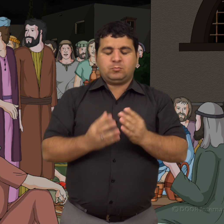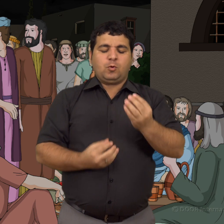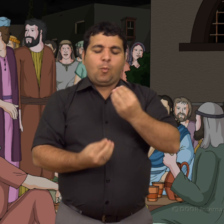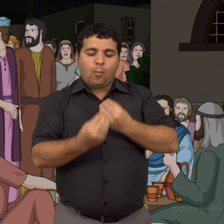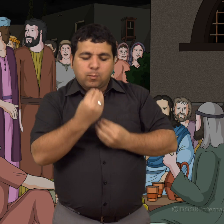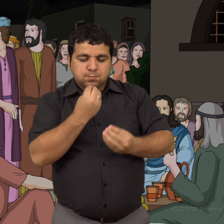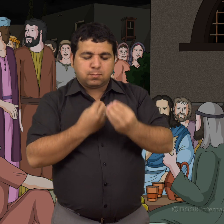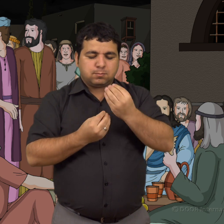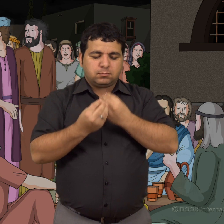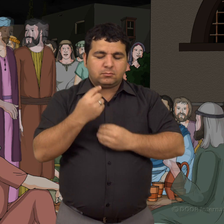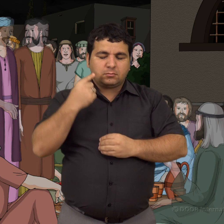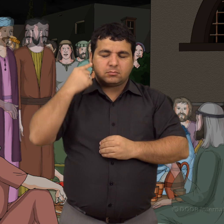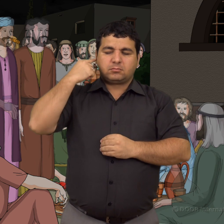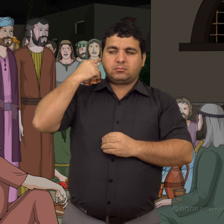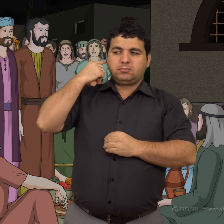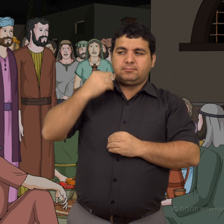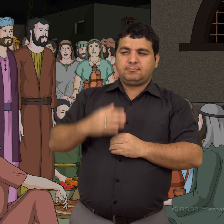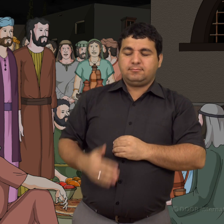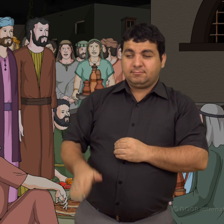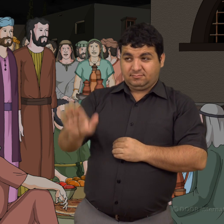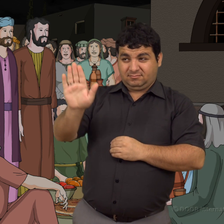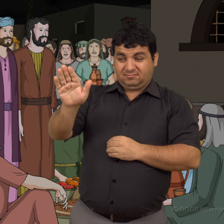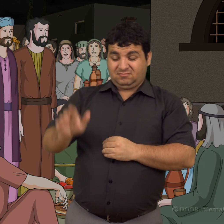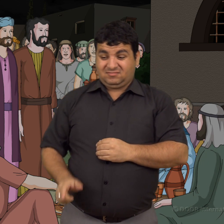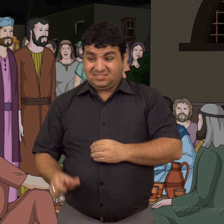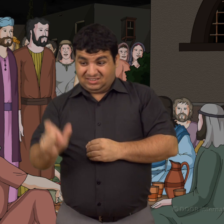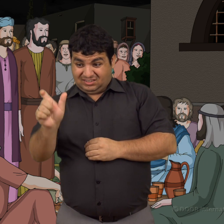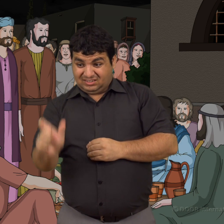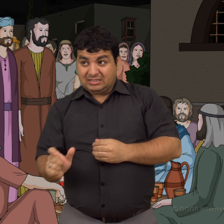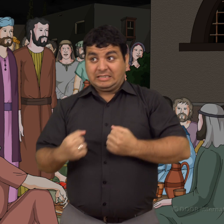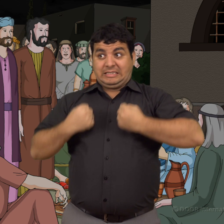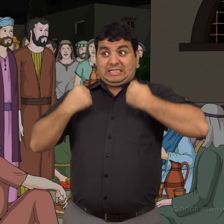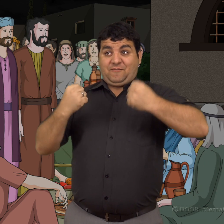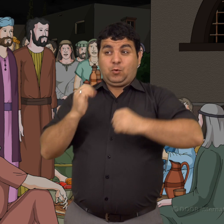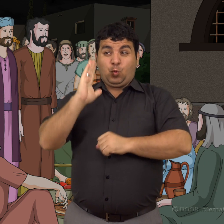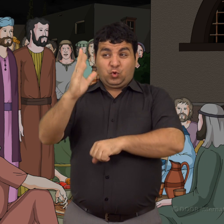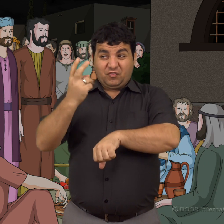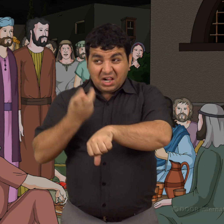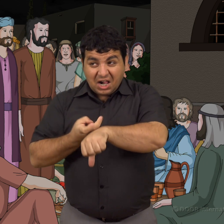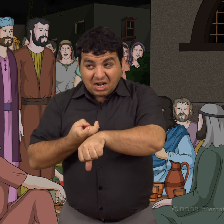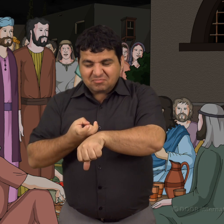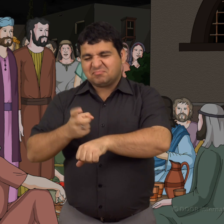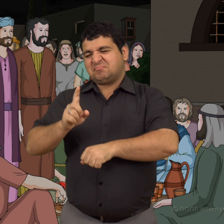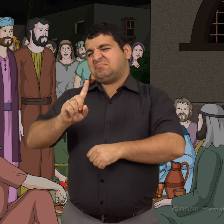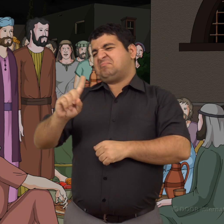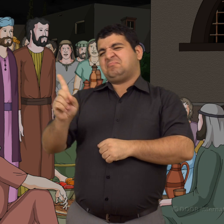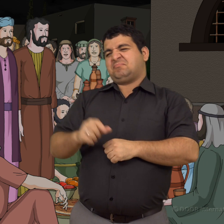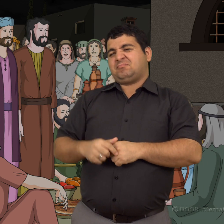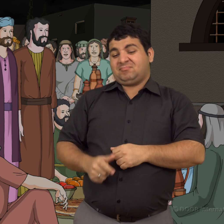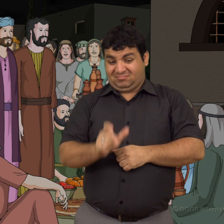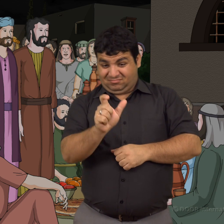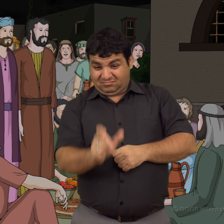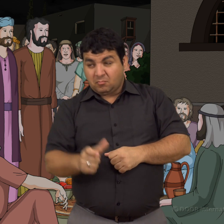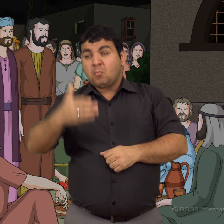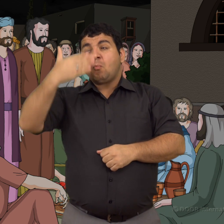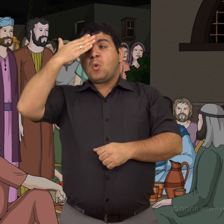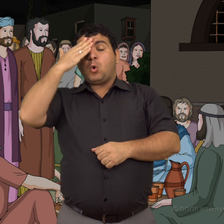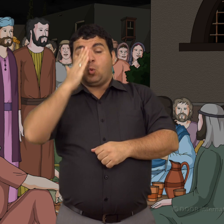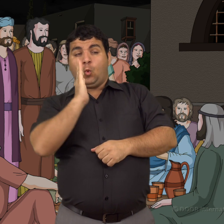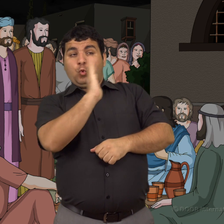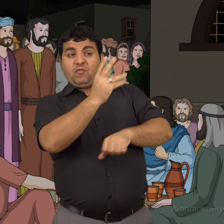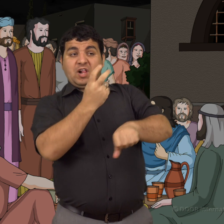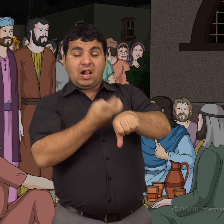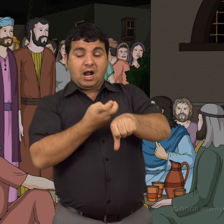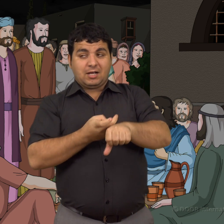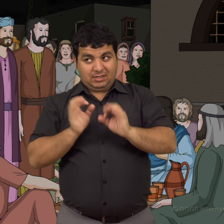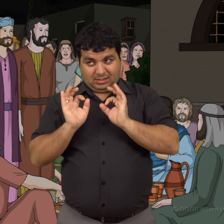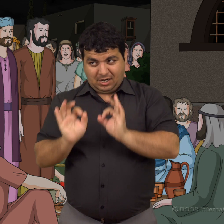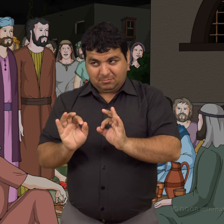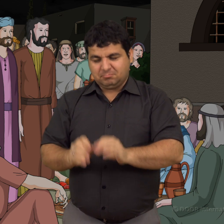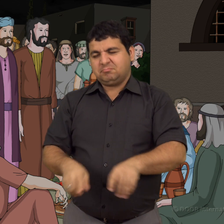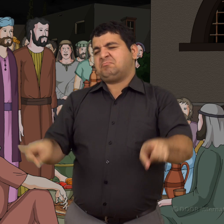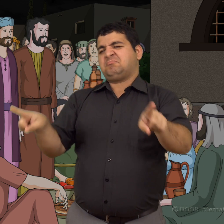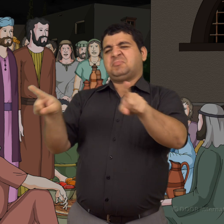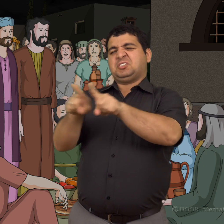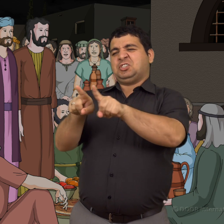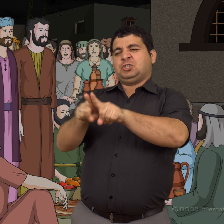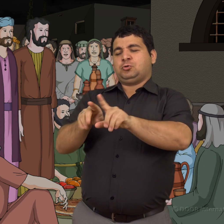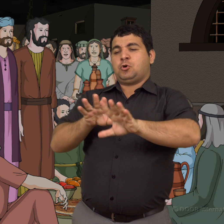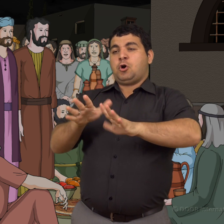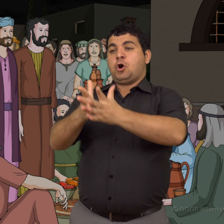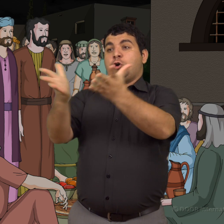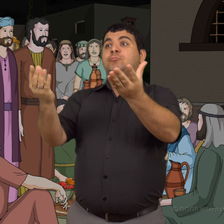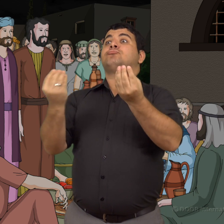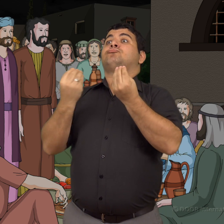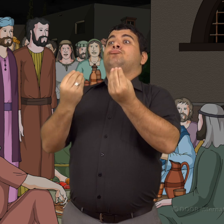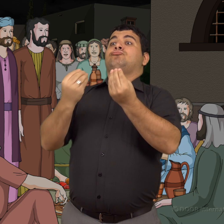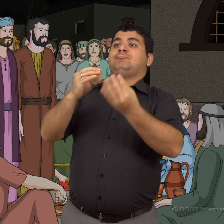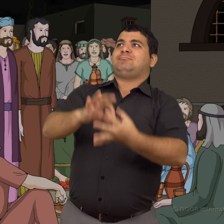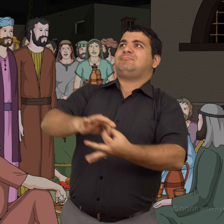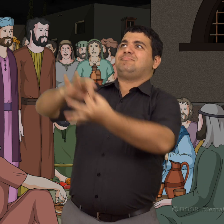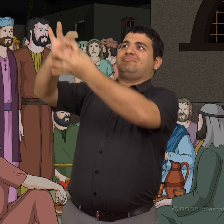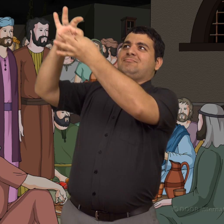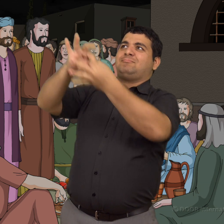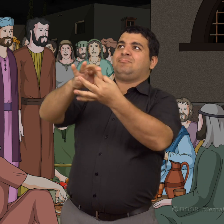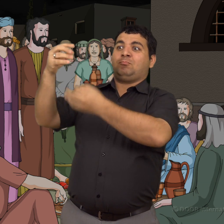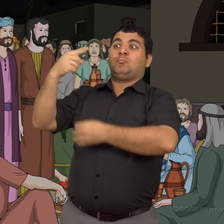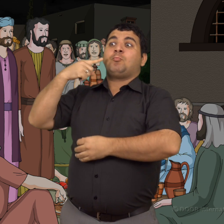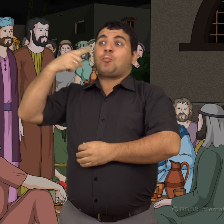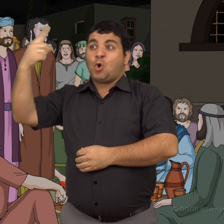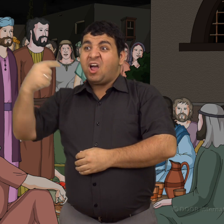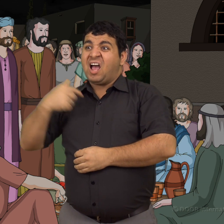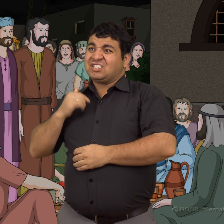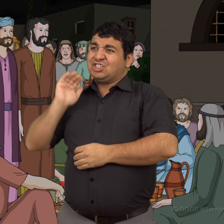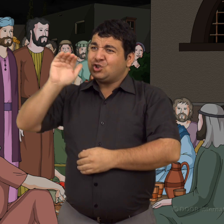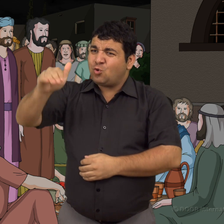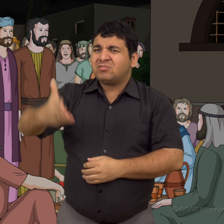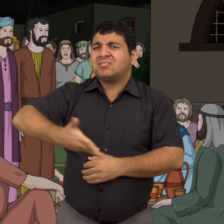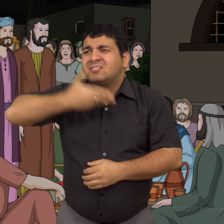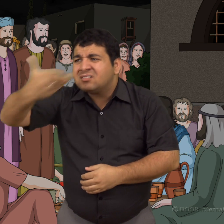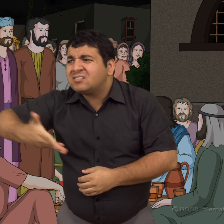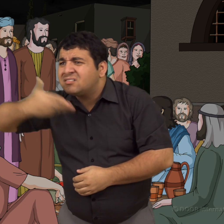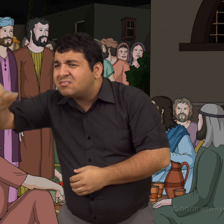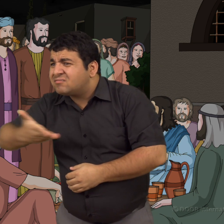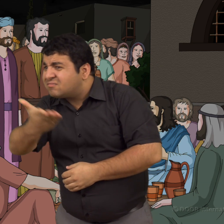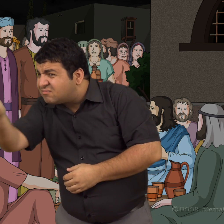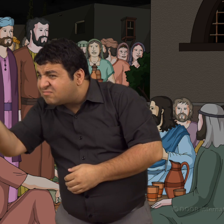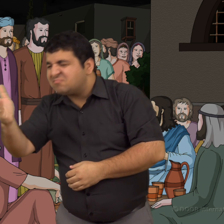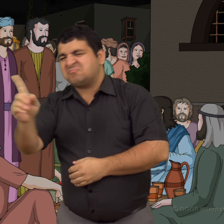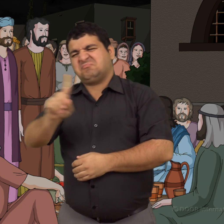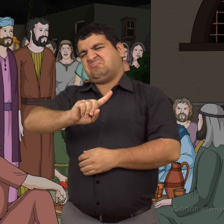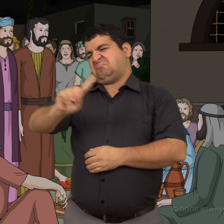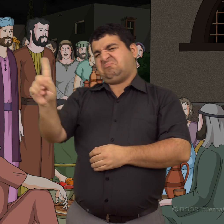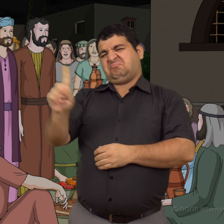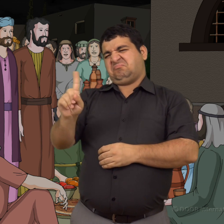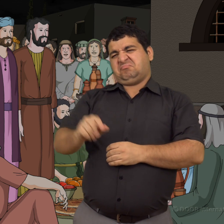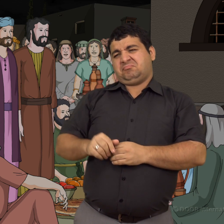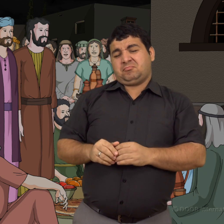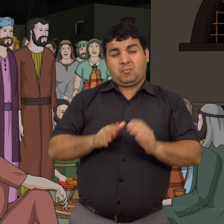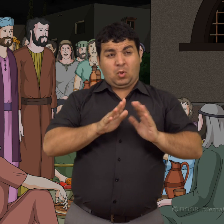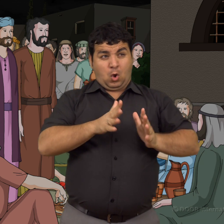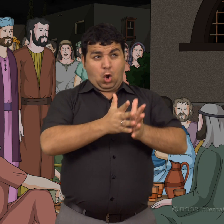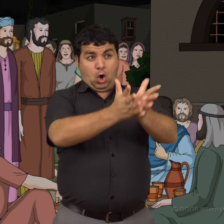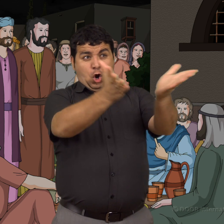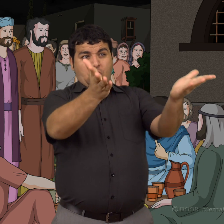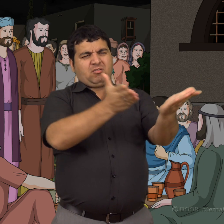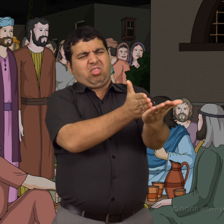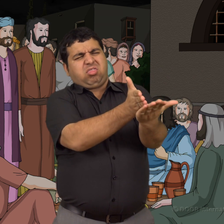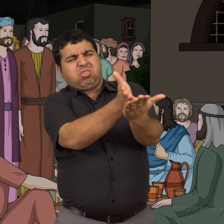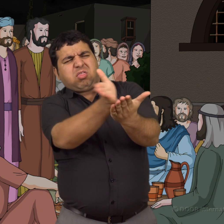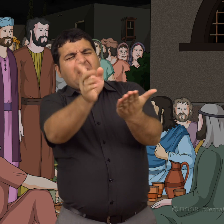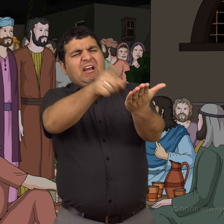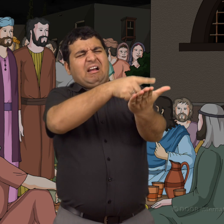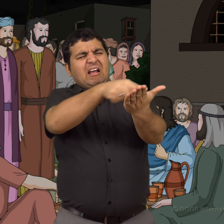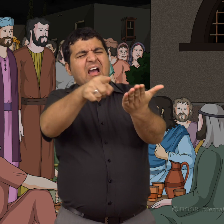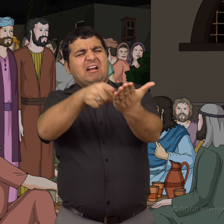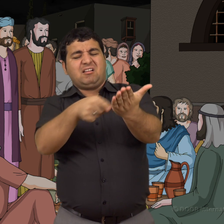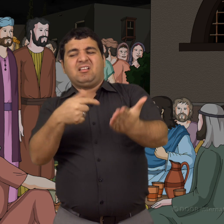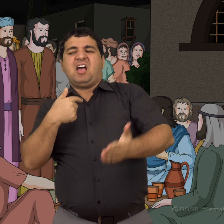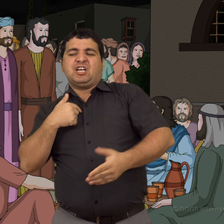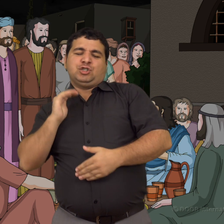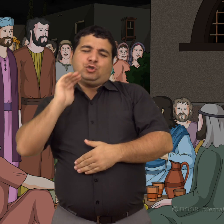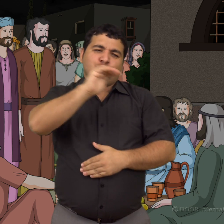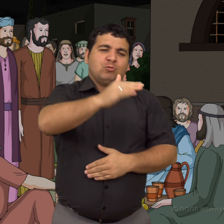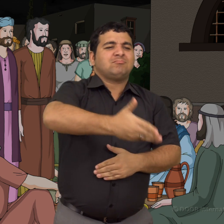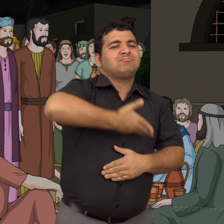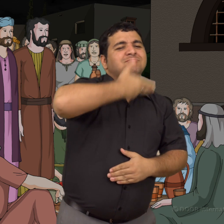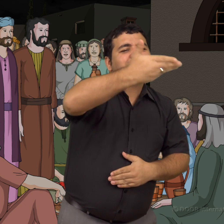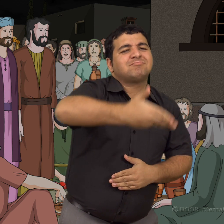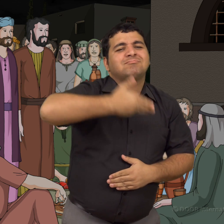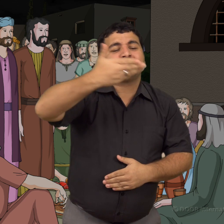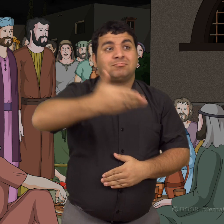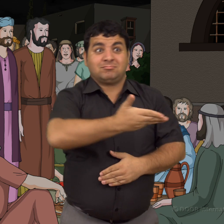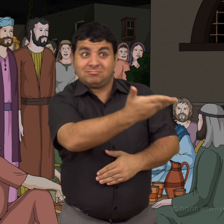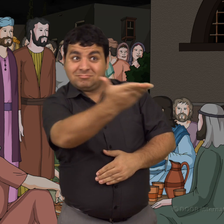On hearing this, Jesus told them, “It is not the healthy who need a doctor, but the sick.